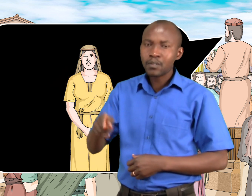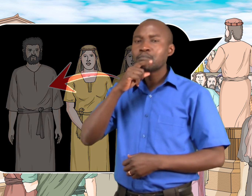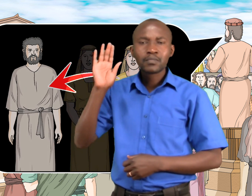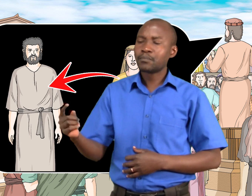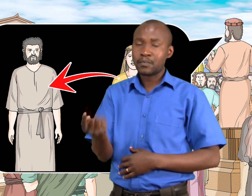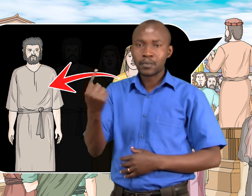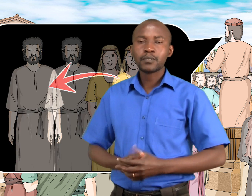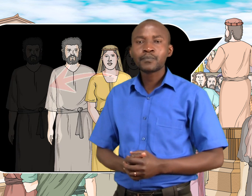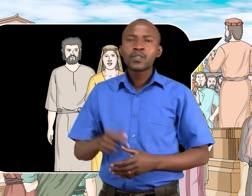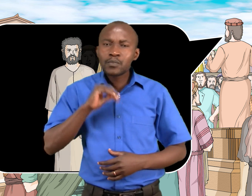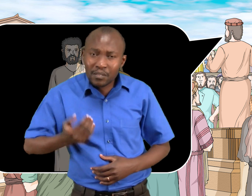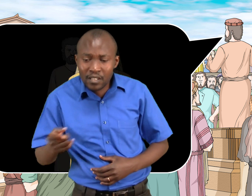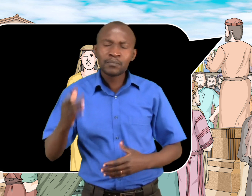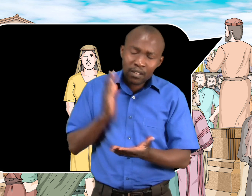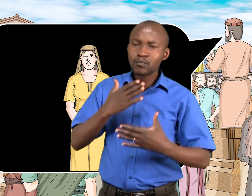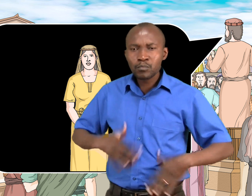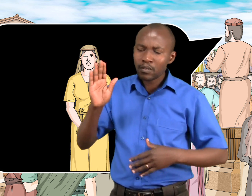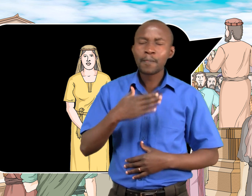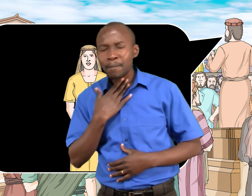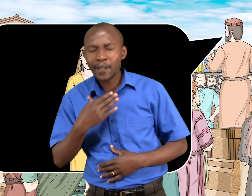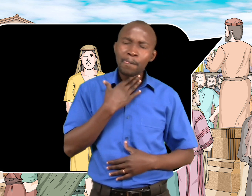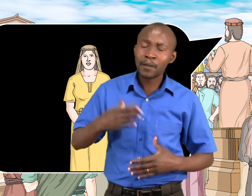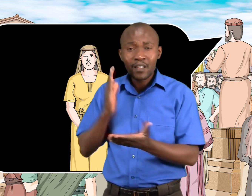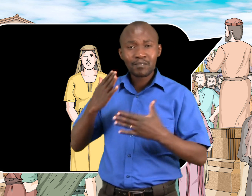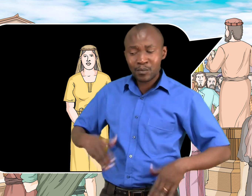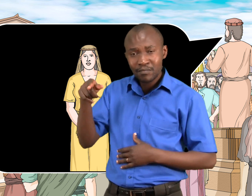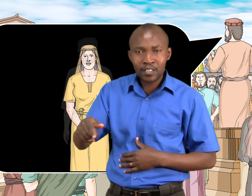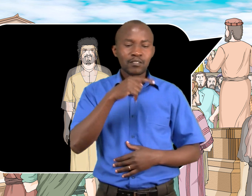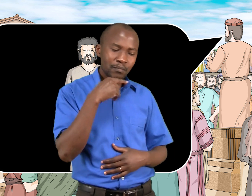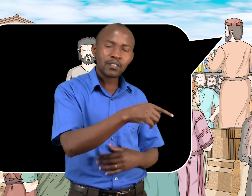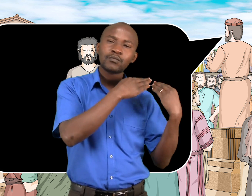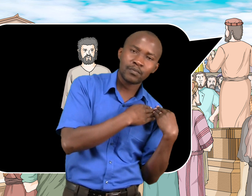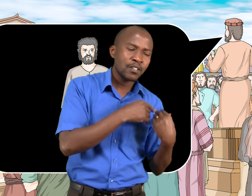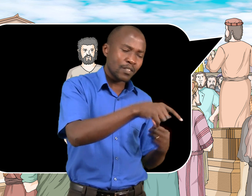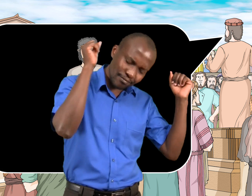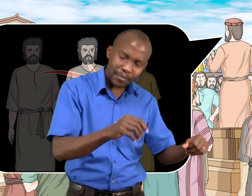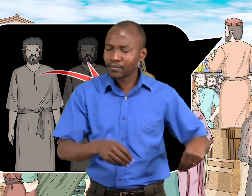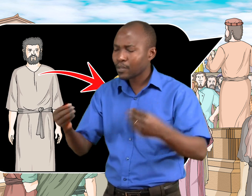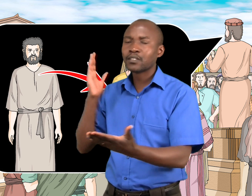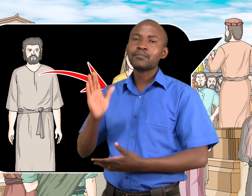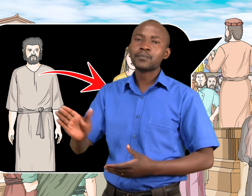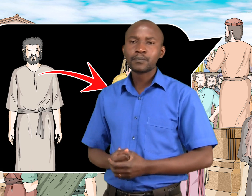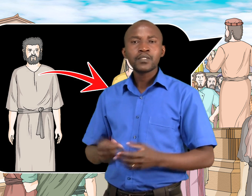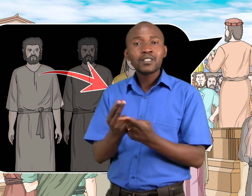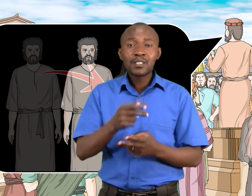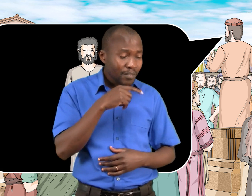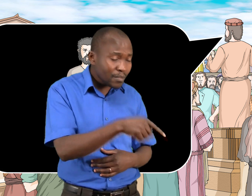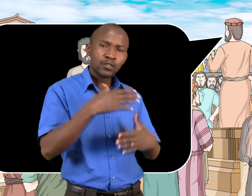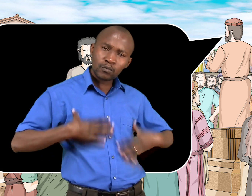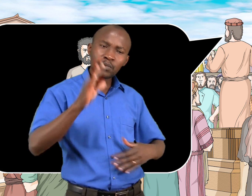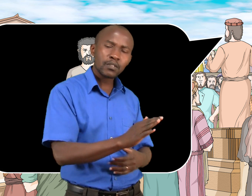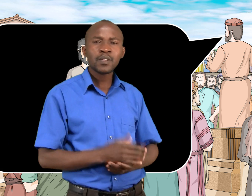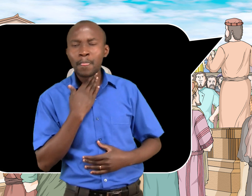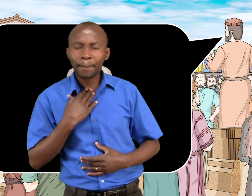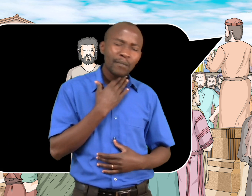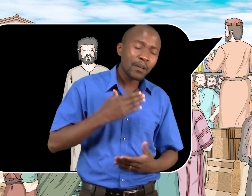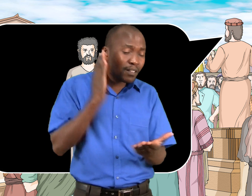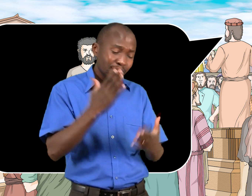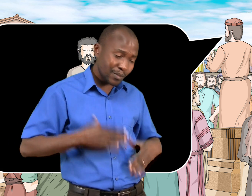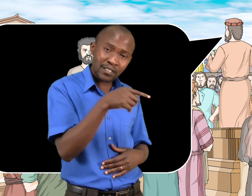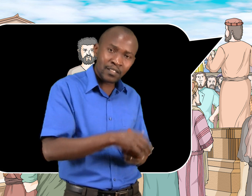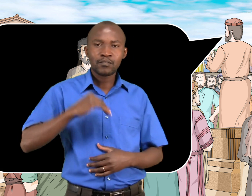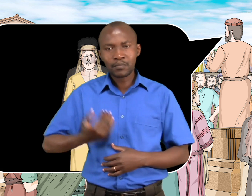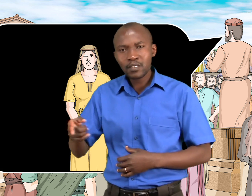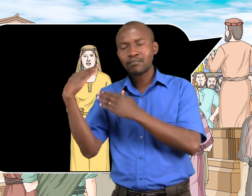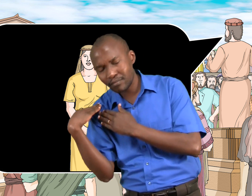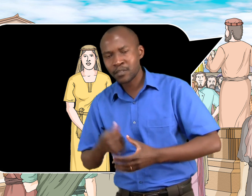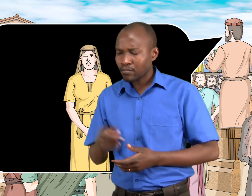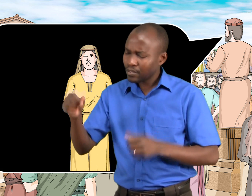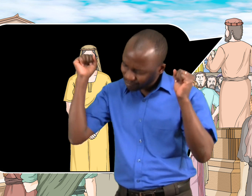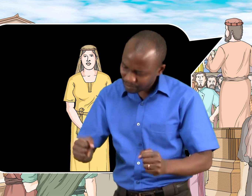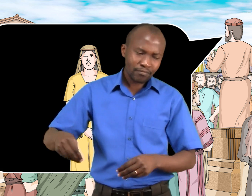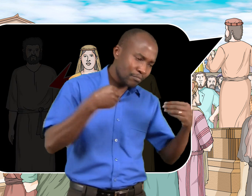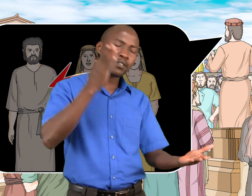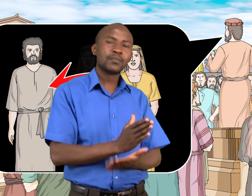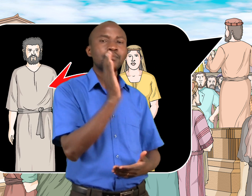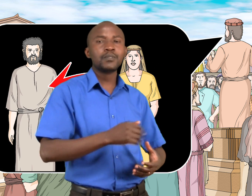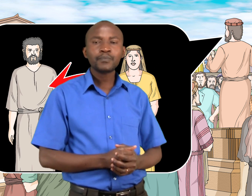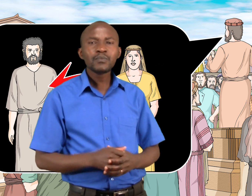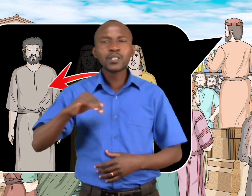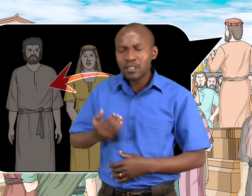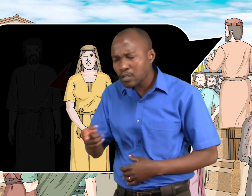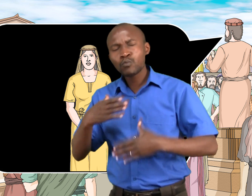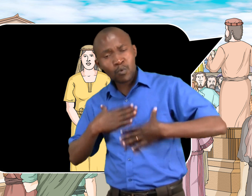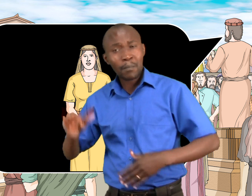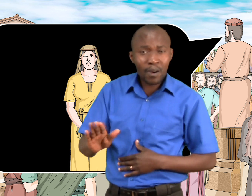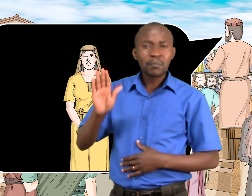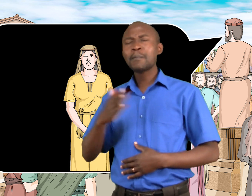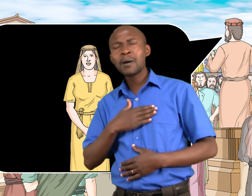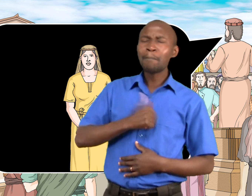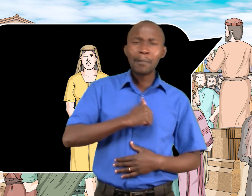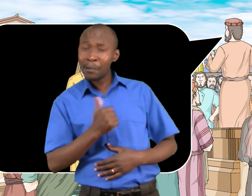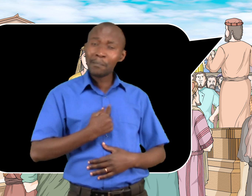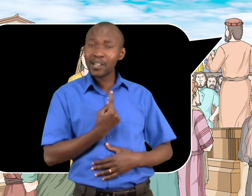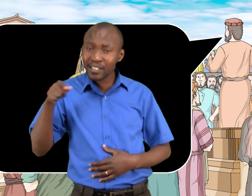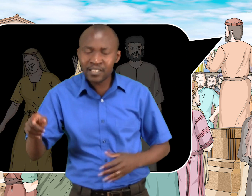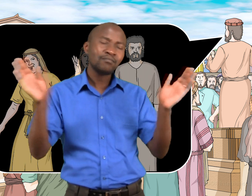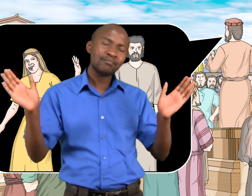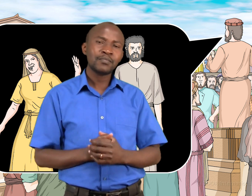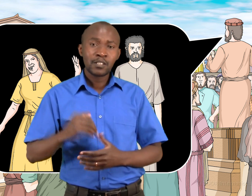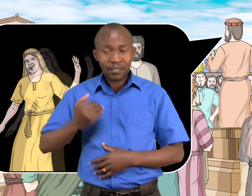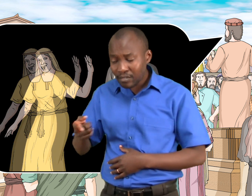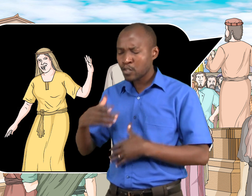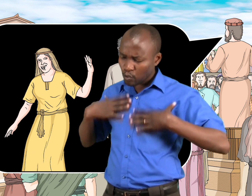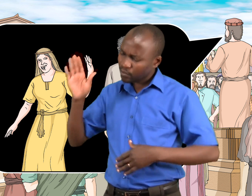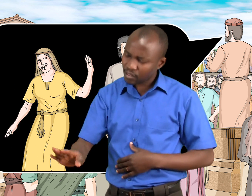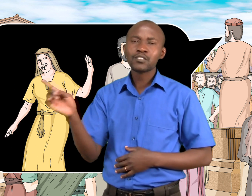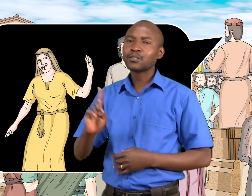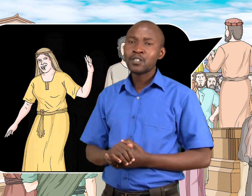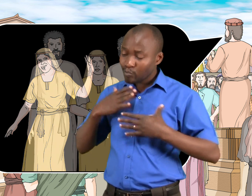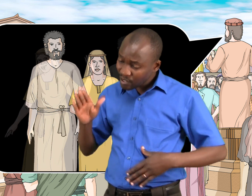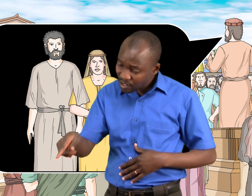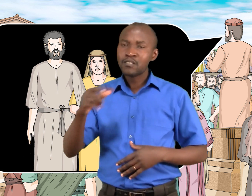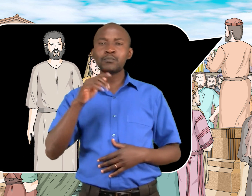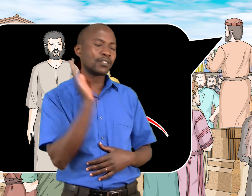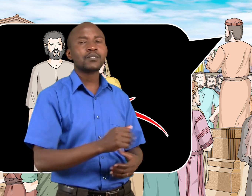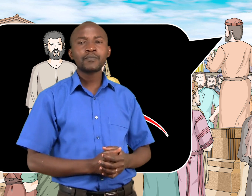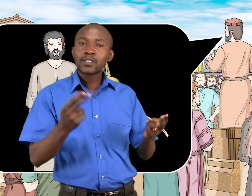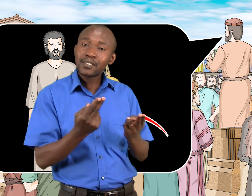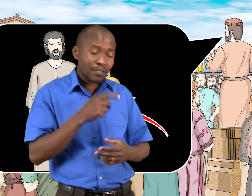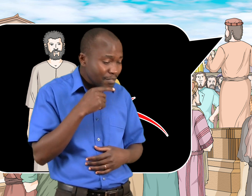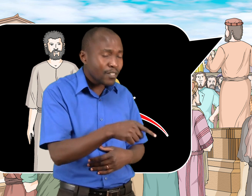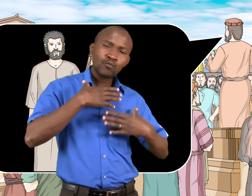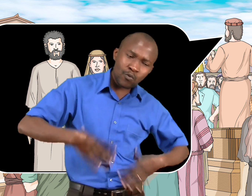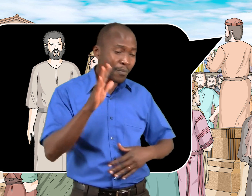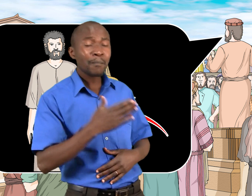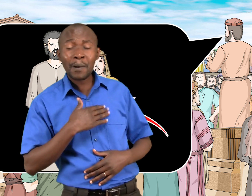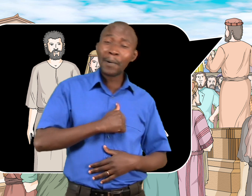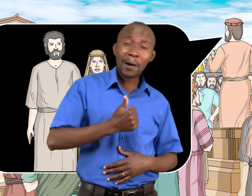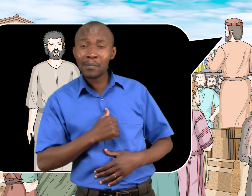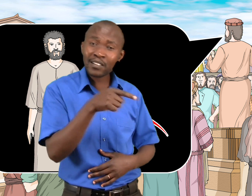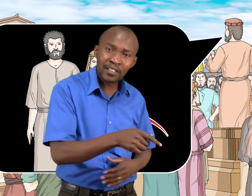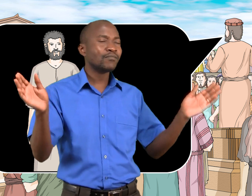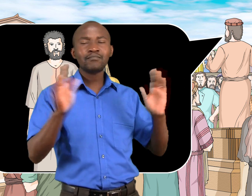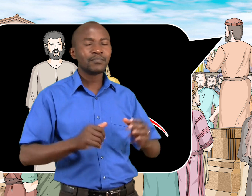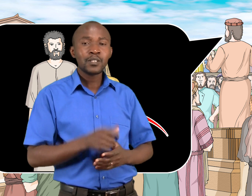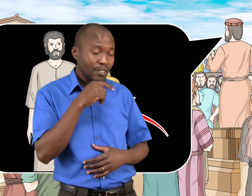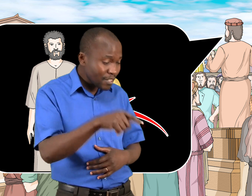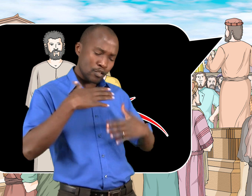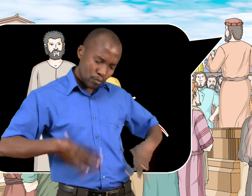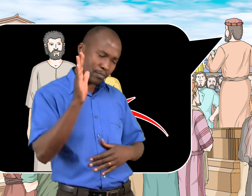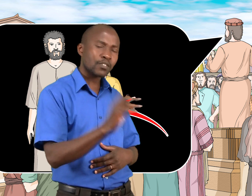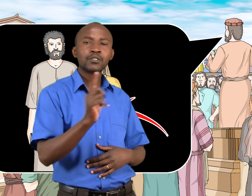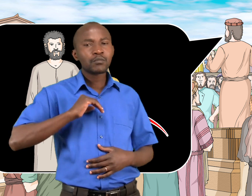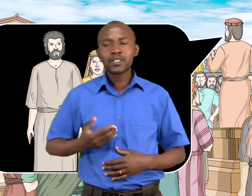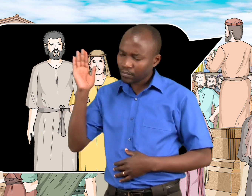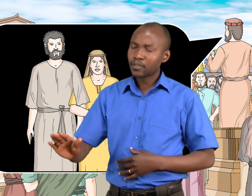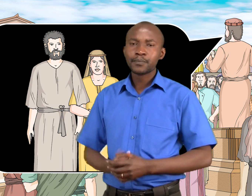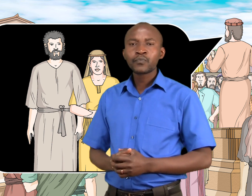The husband should fulfill his marital duty to his wife, and likewise the wife to her husband. The wife does not have authority over her own body, but the husband.